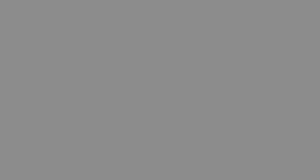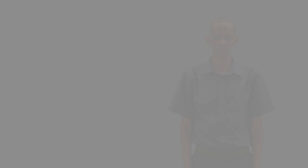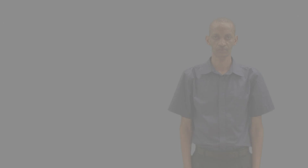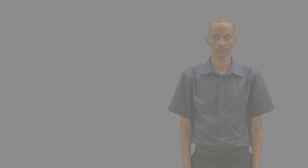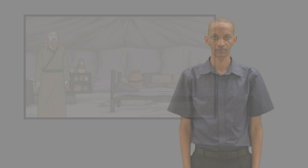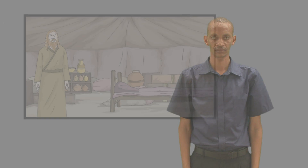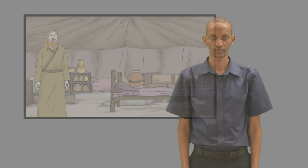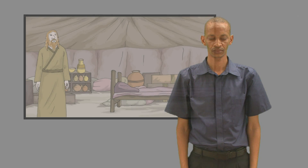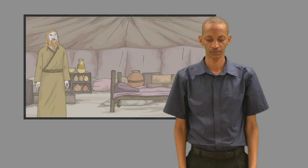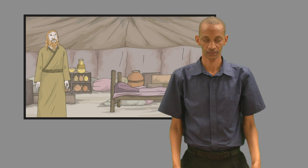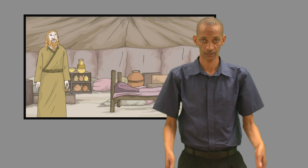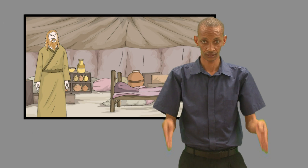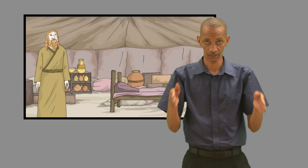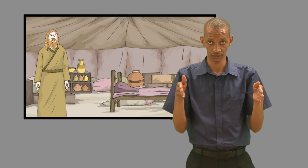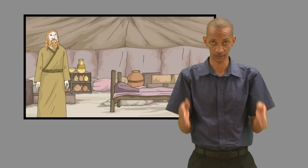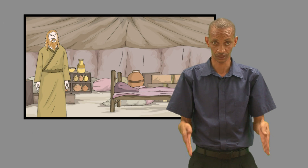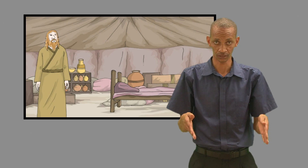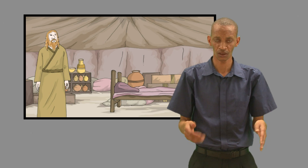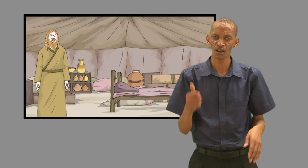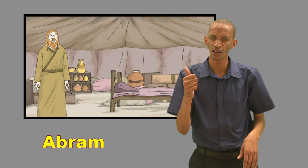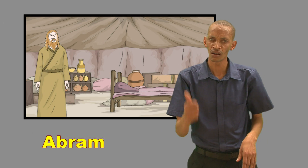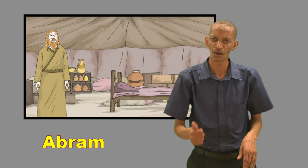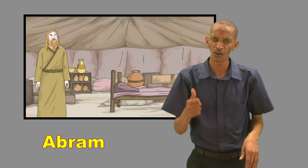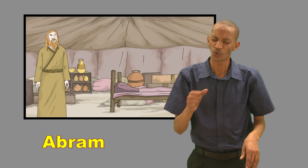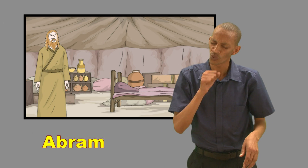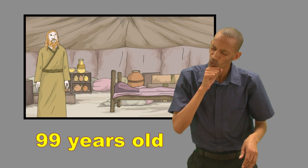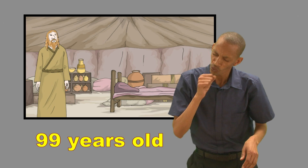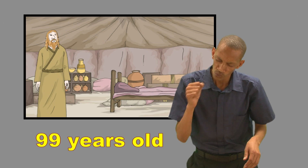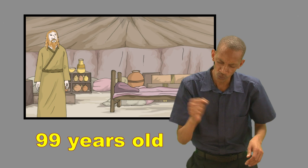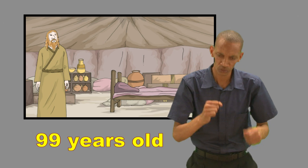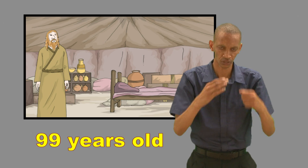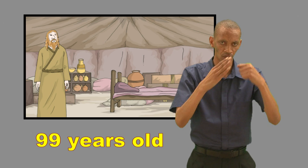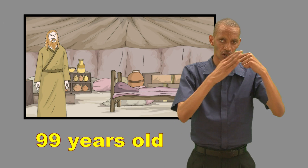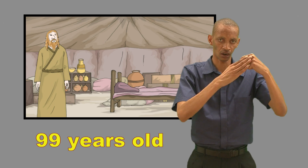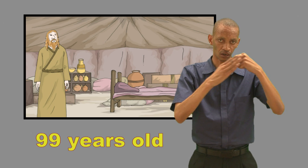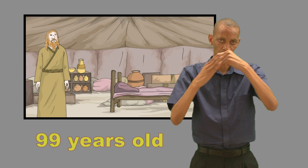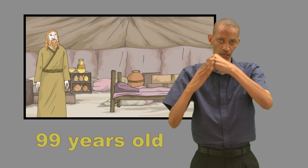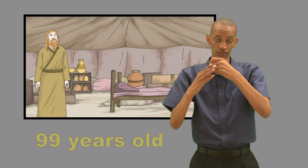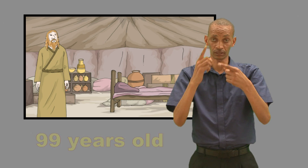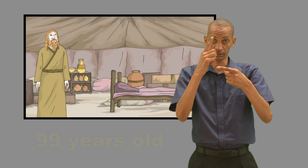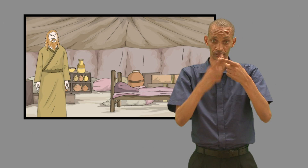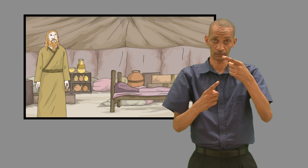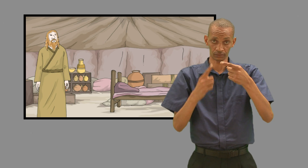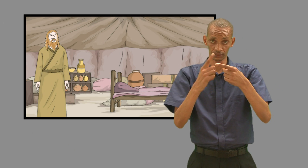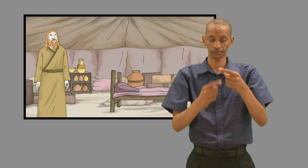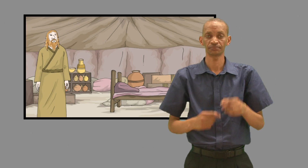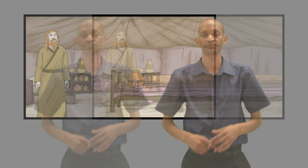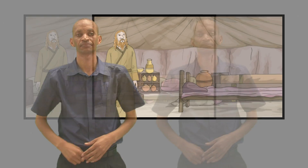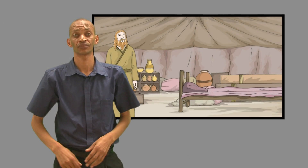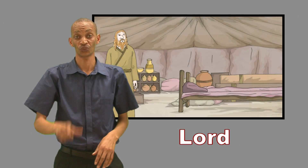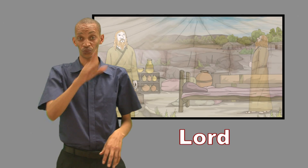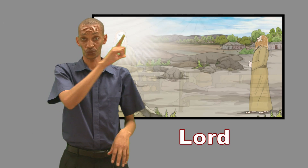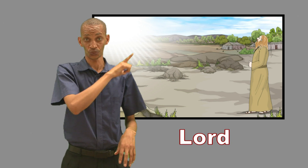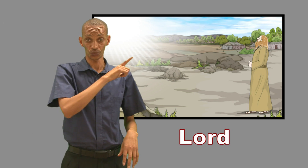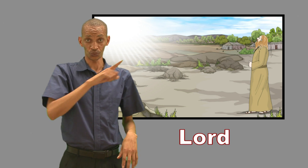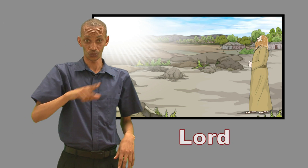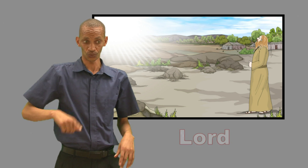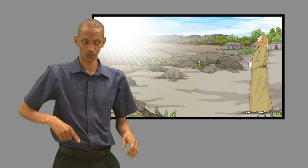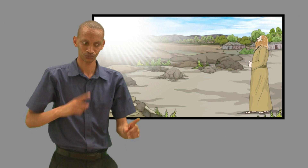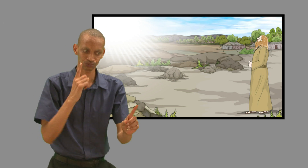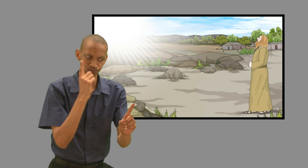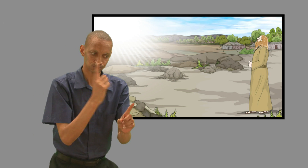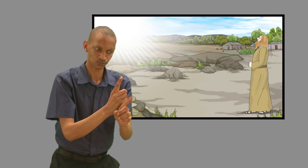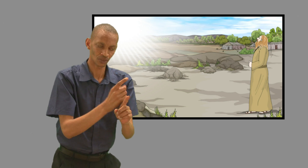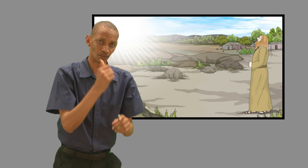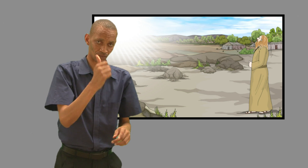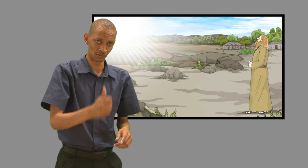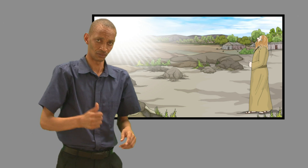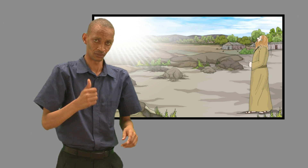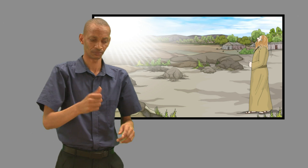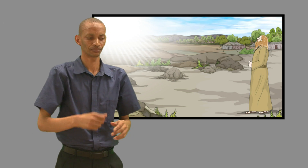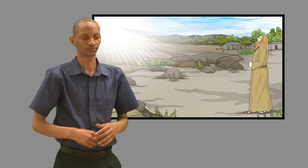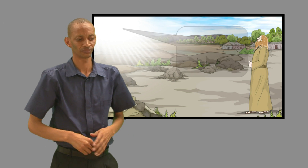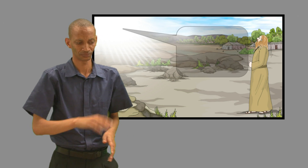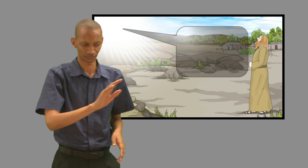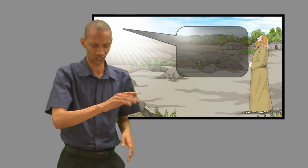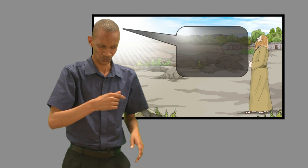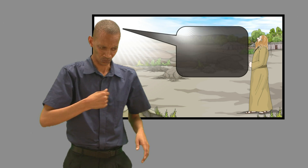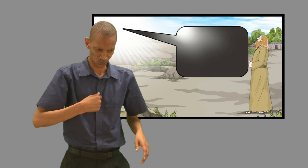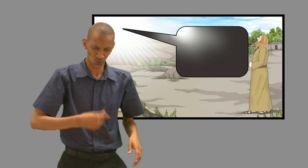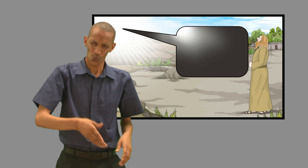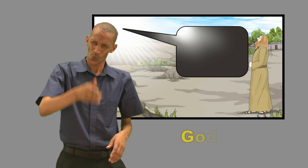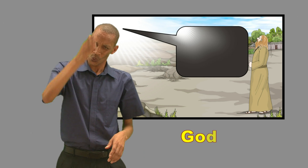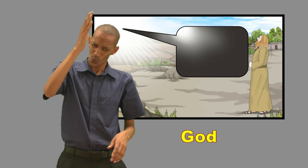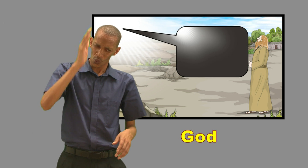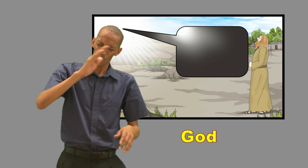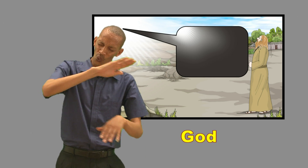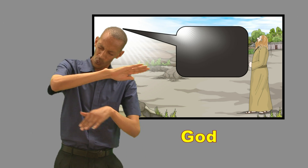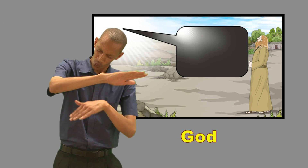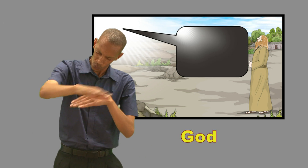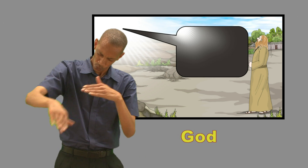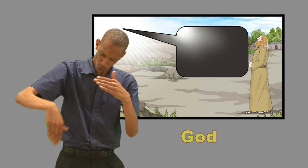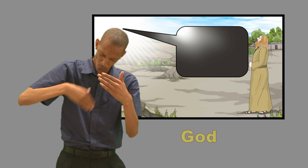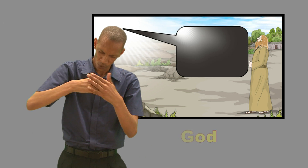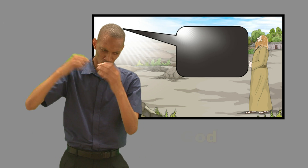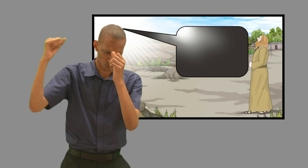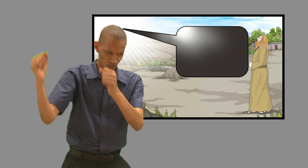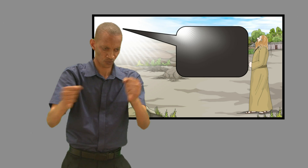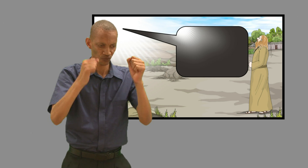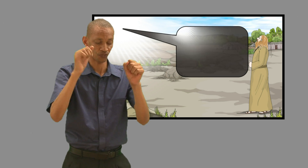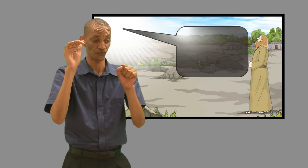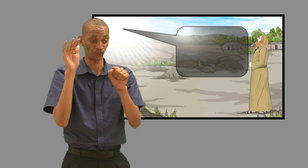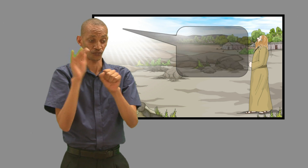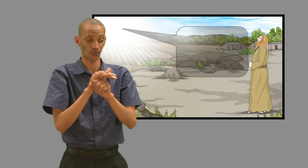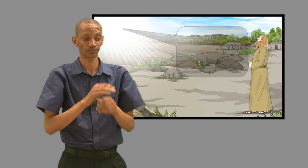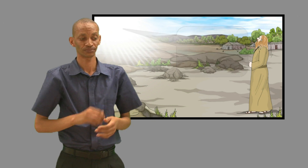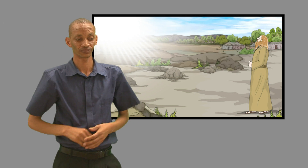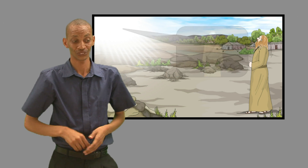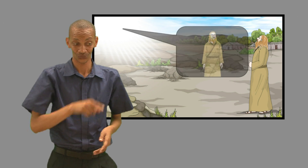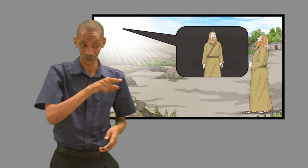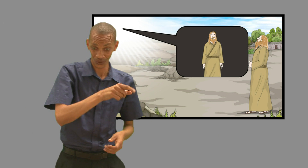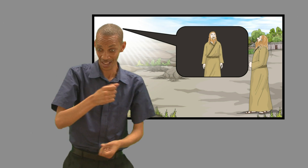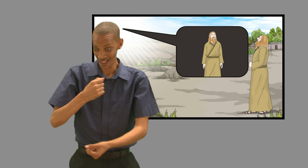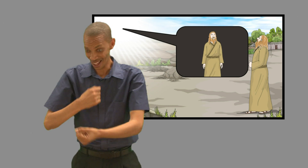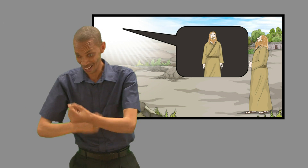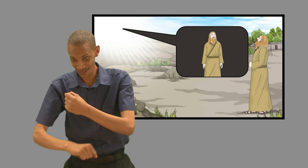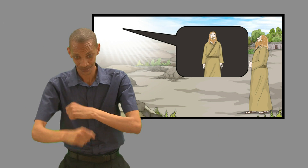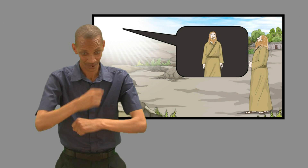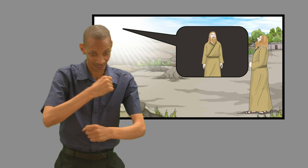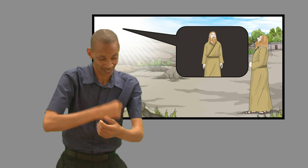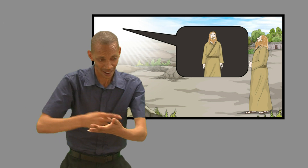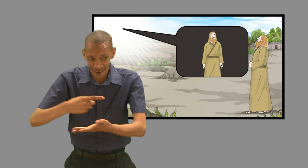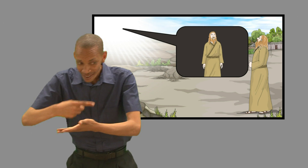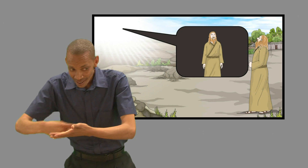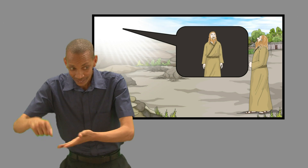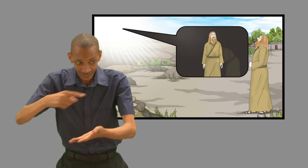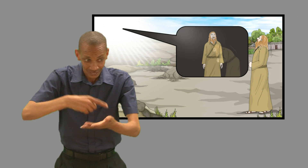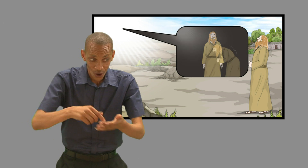When Abram was ninety-nine years old, the LORD appeared to him and said, “I am God Almighty.